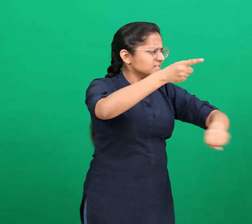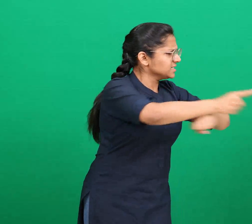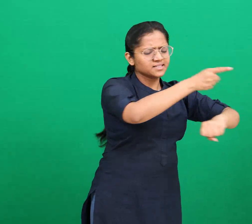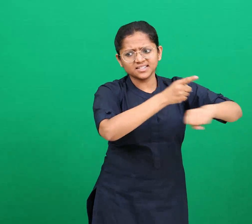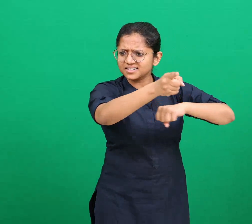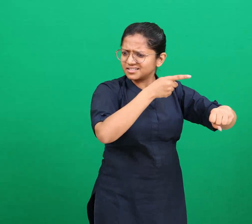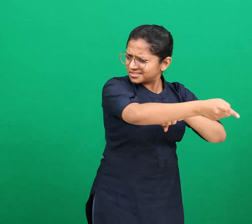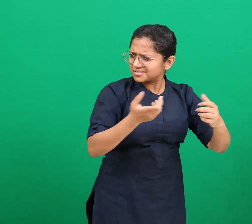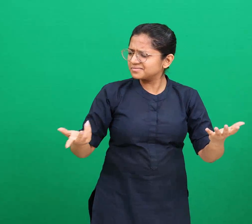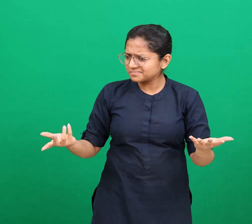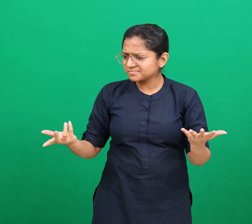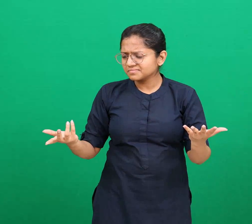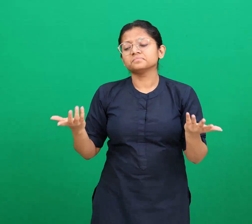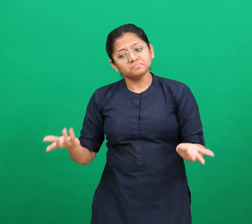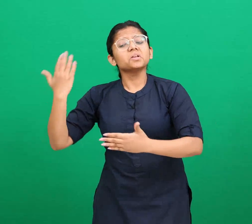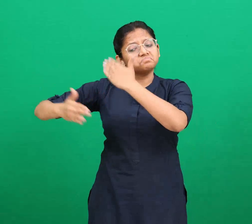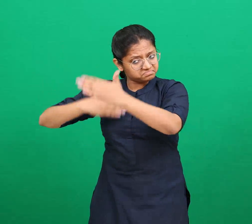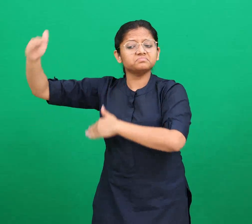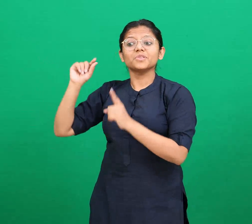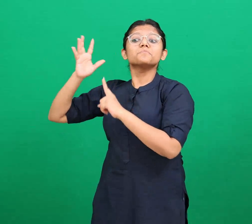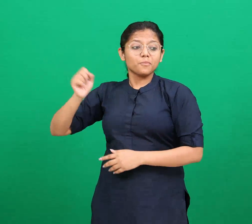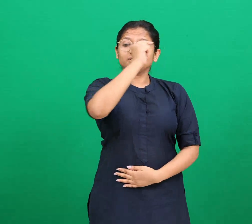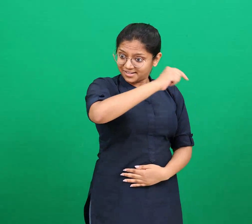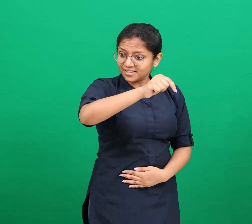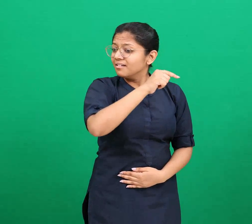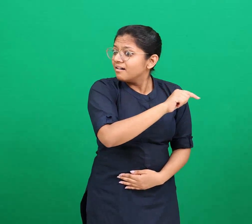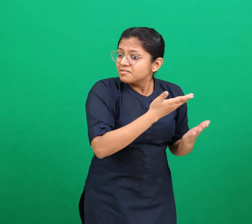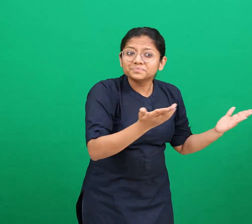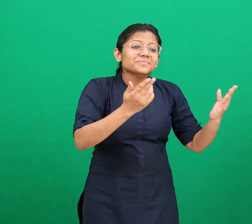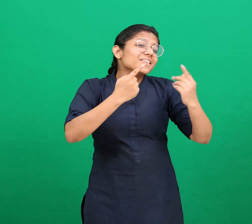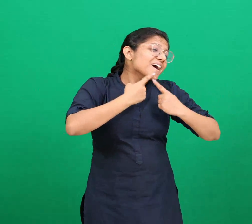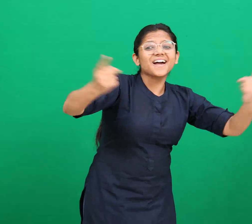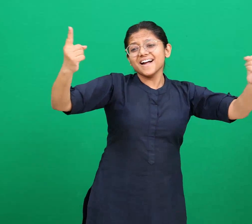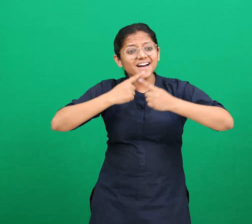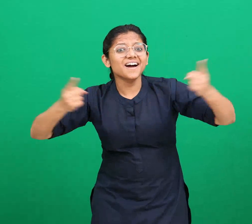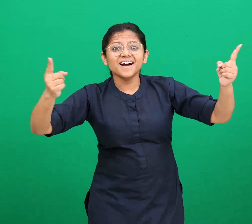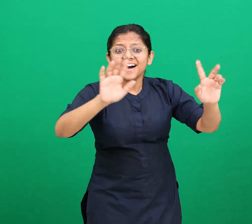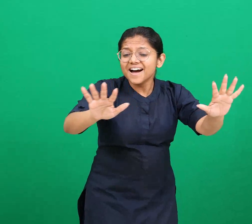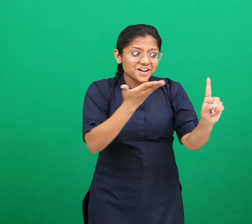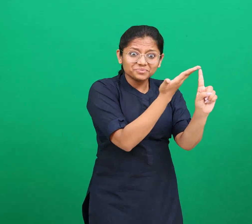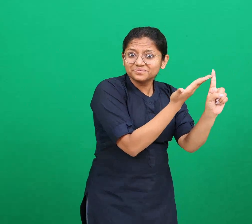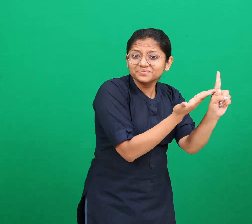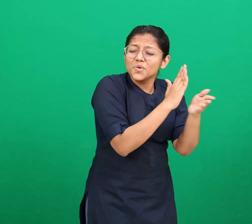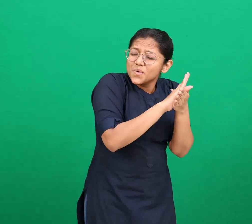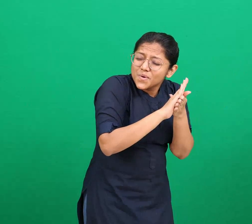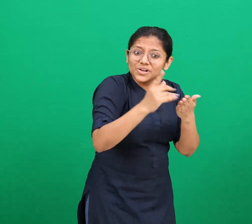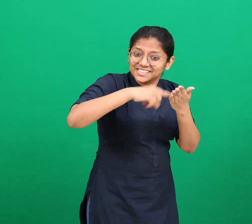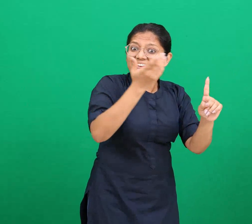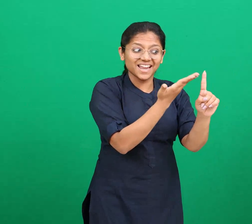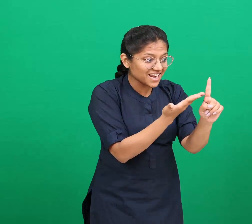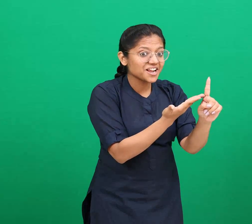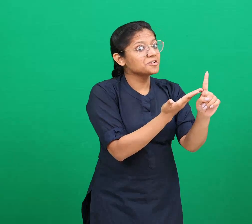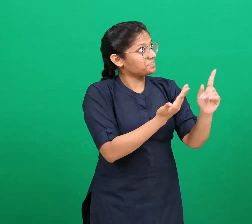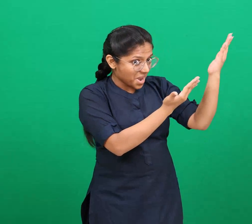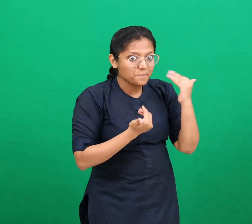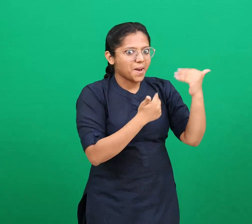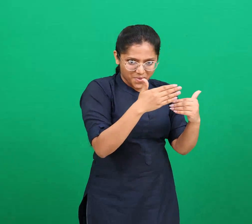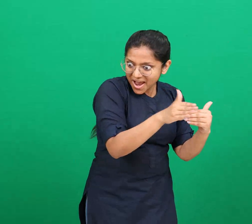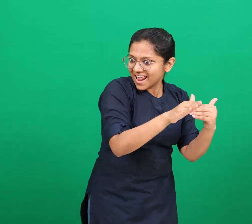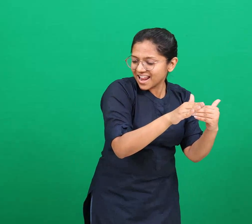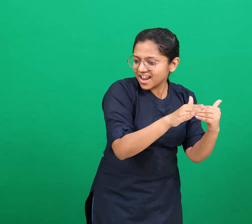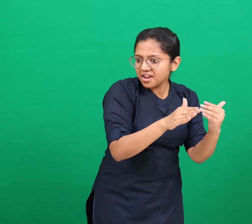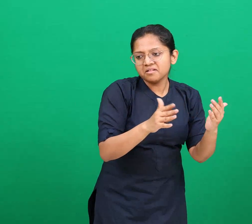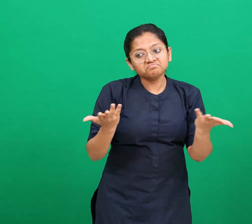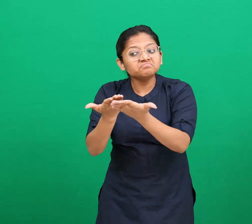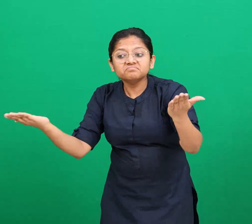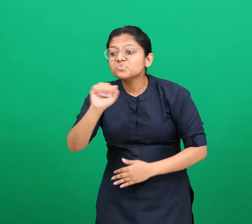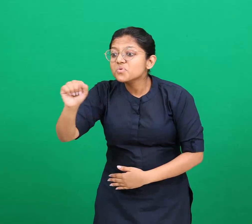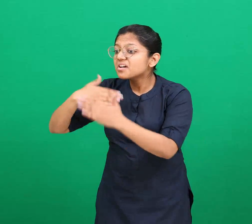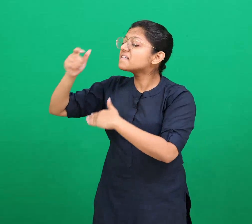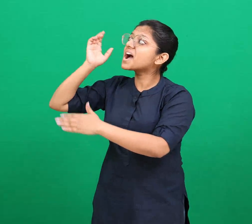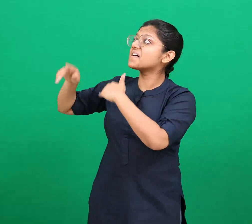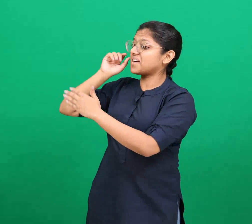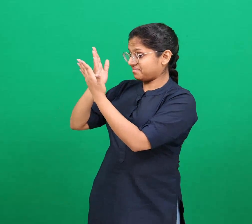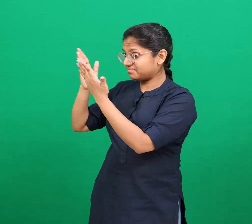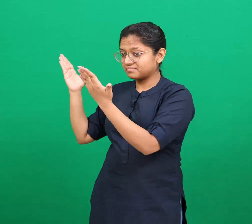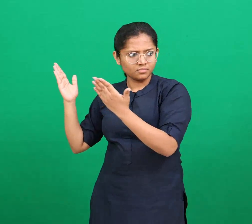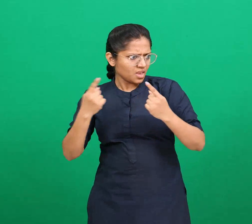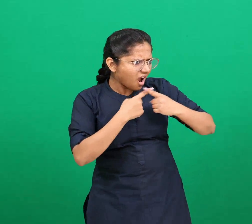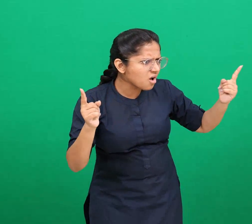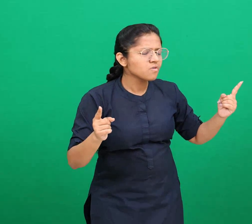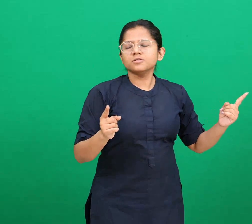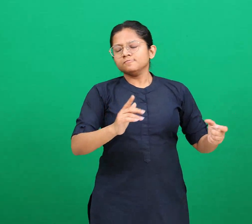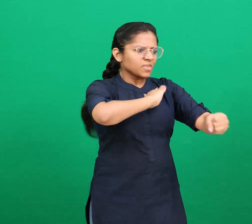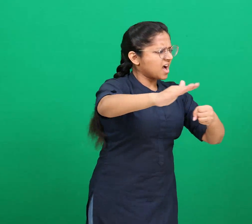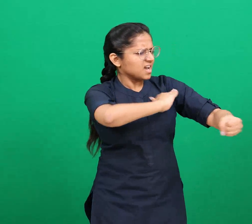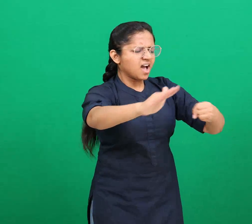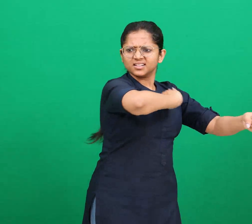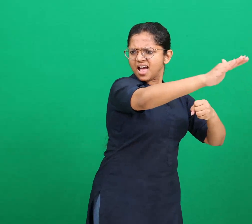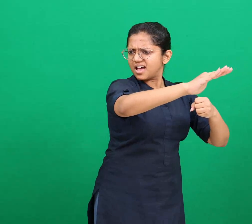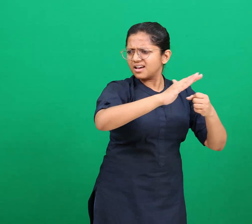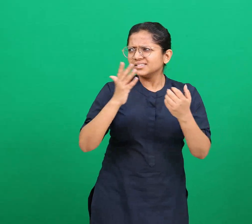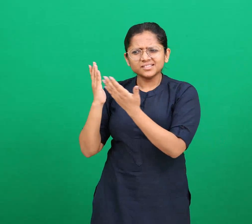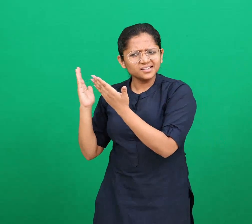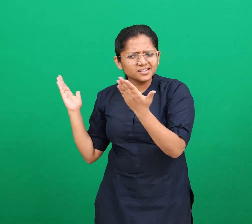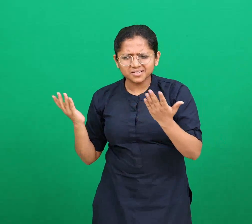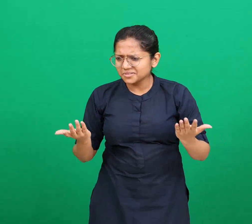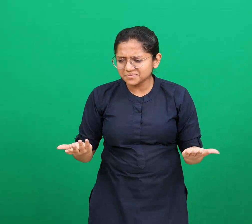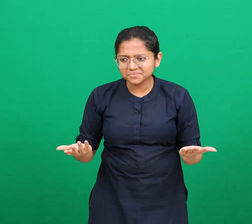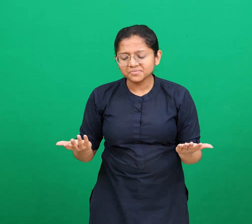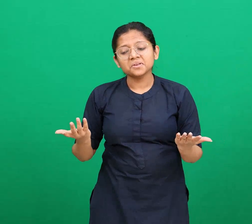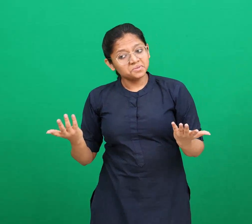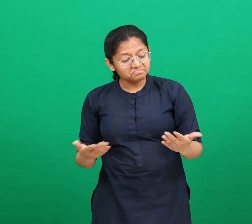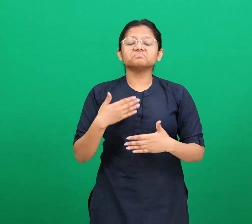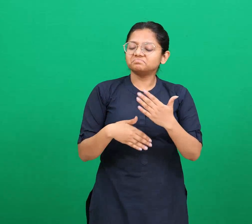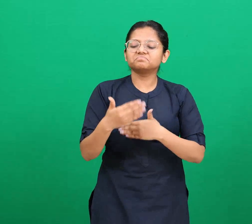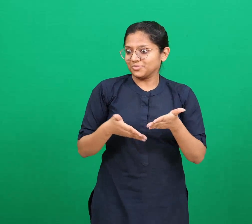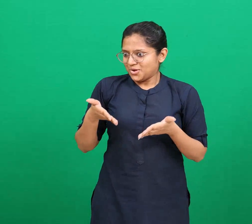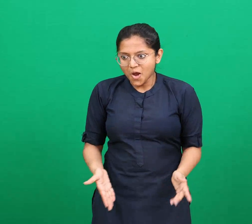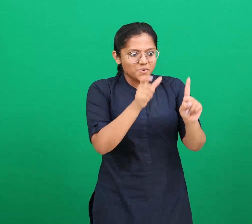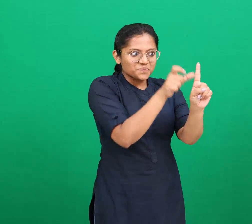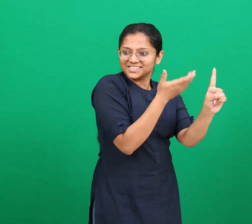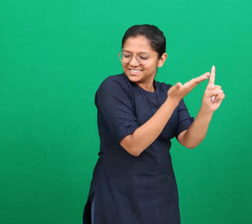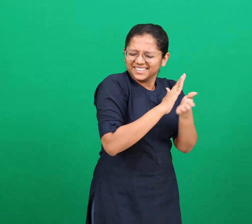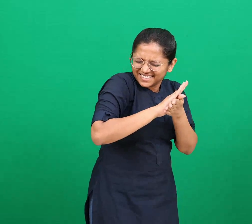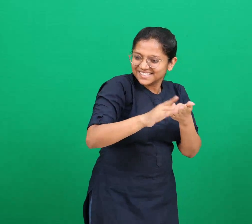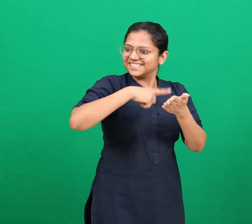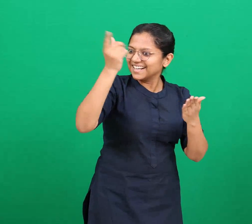They even killed those who foretold the coming of the Righteous One.